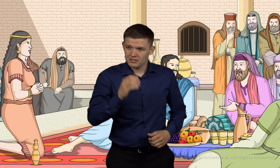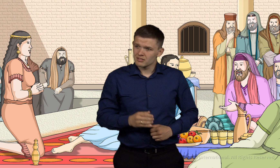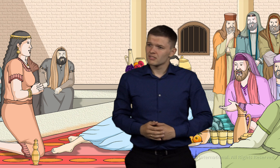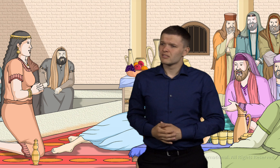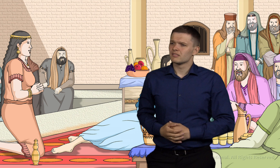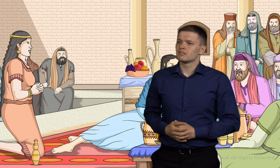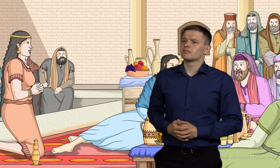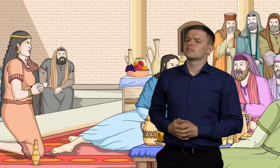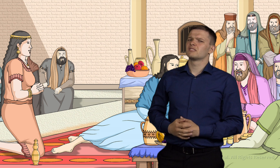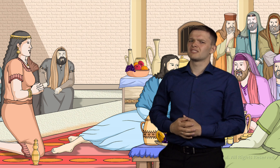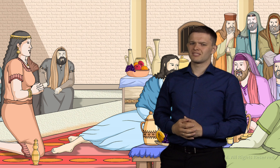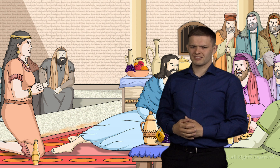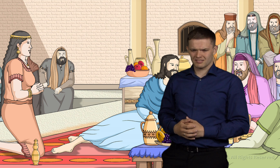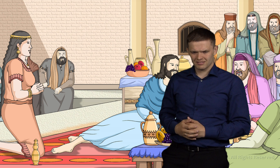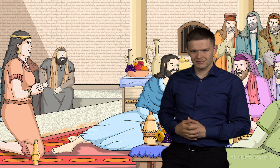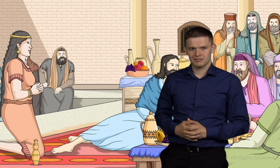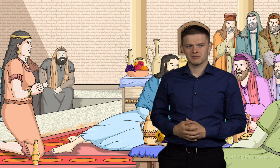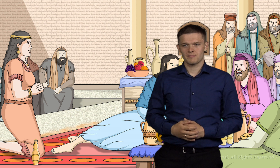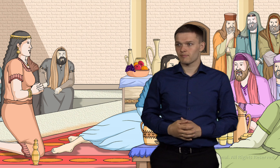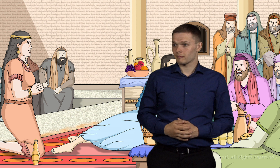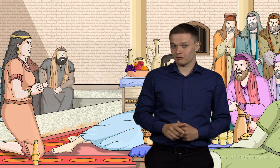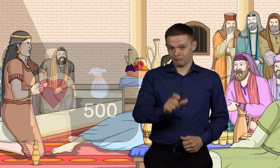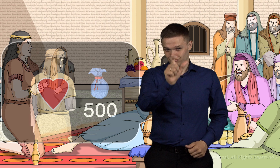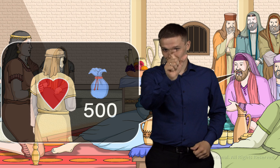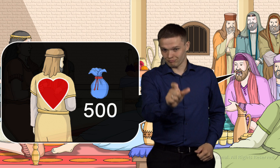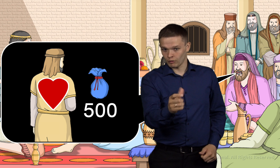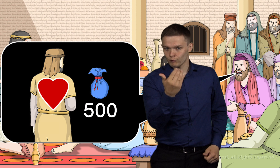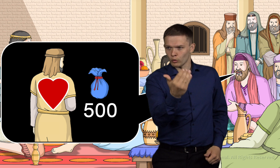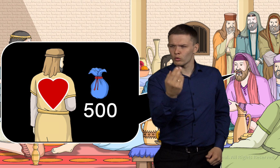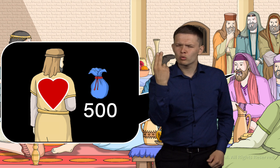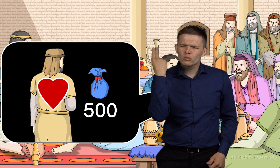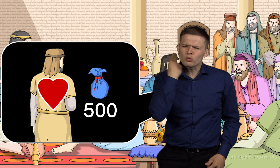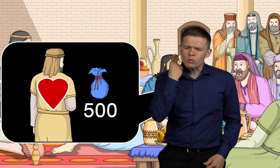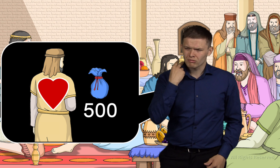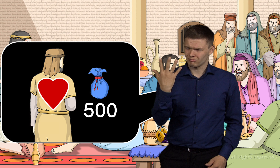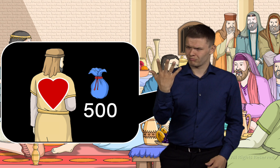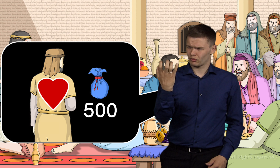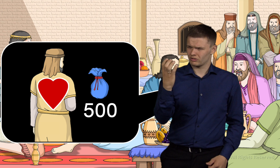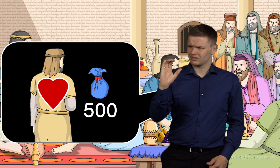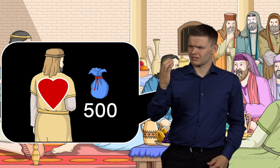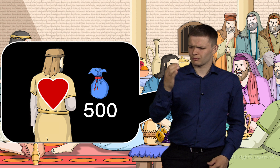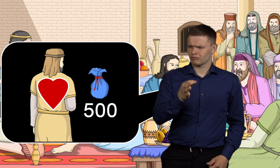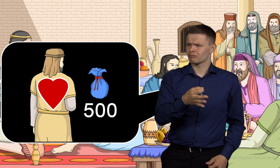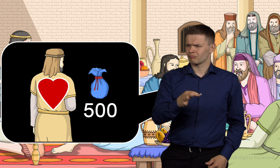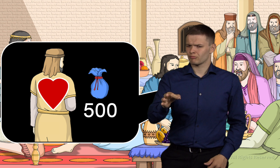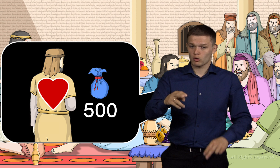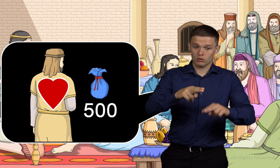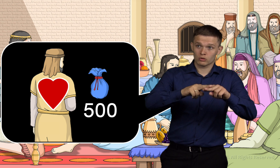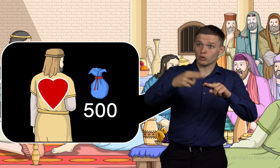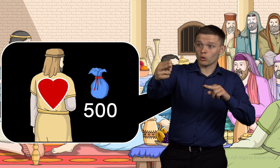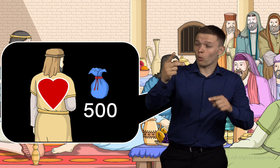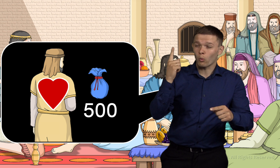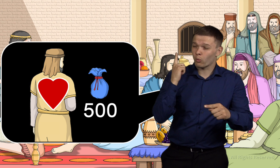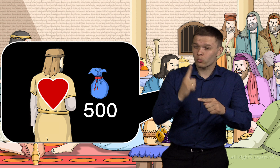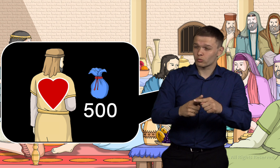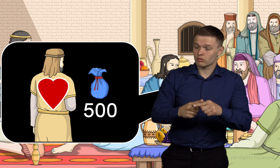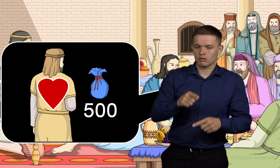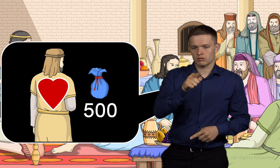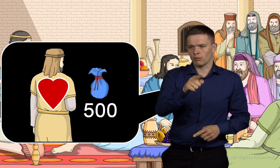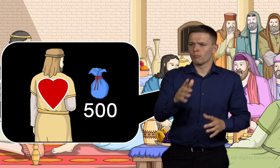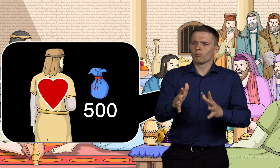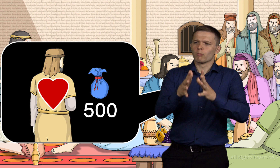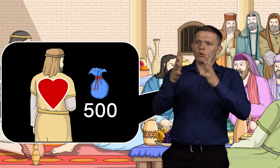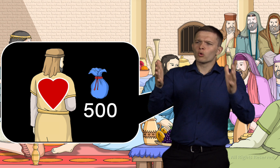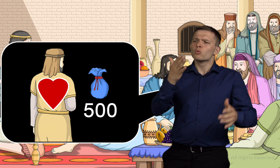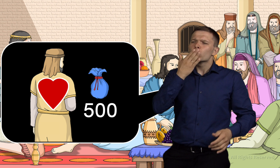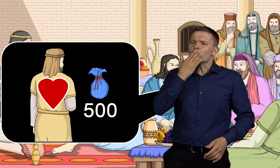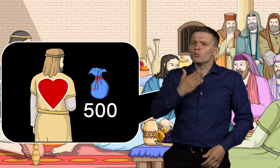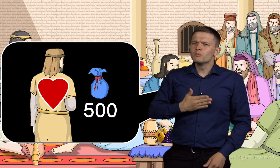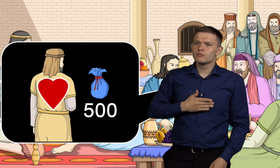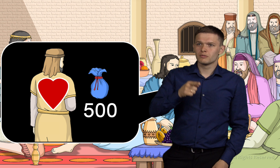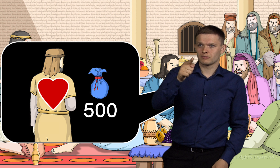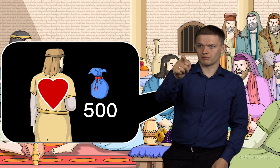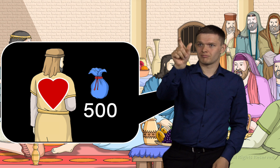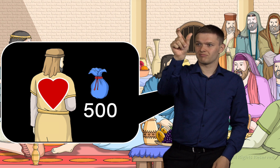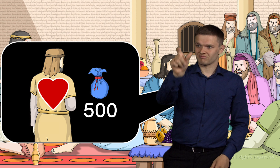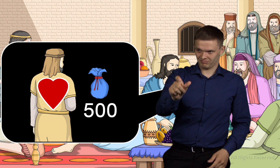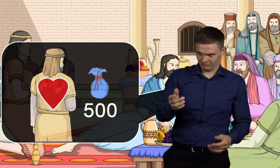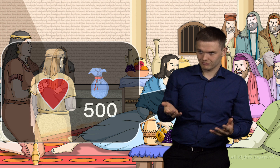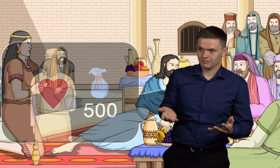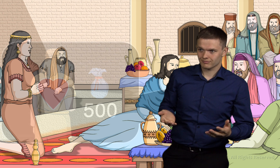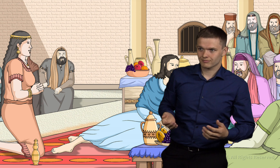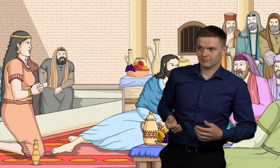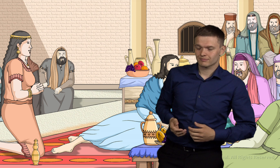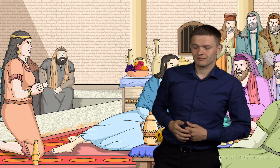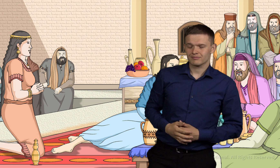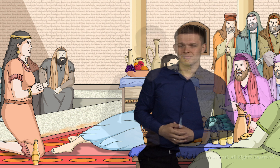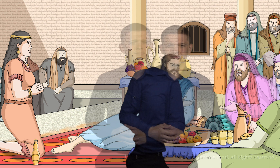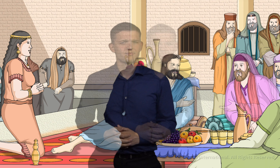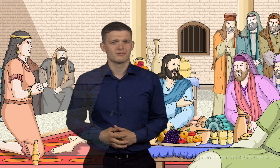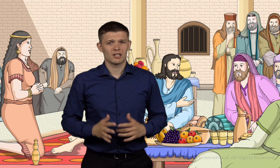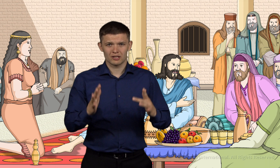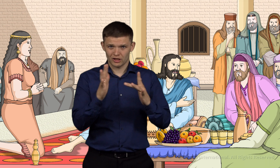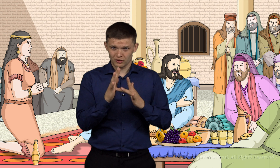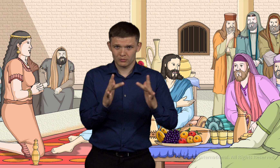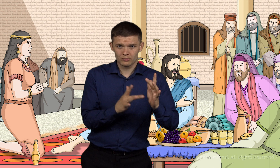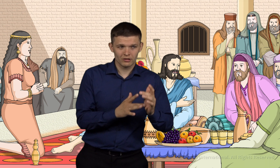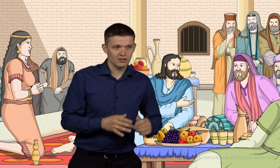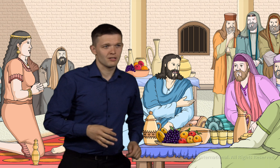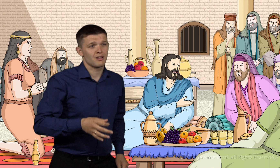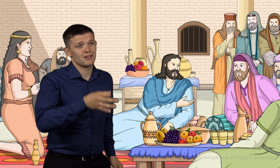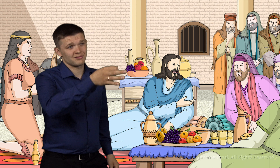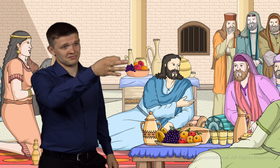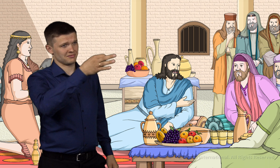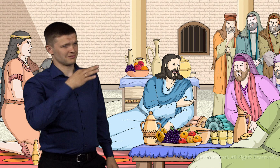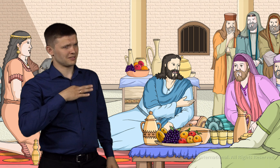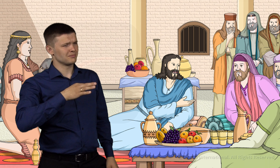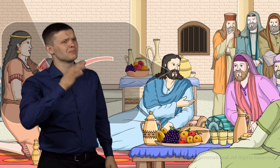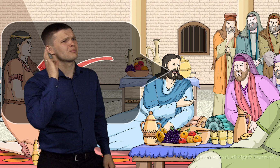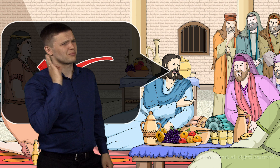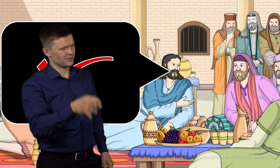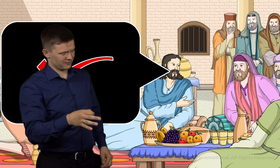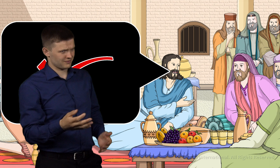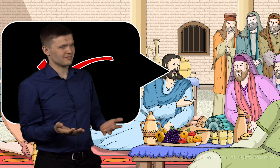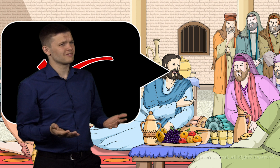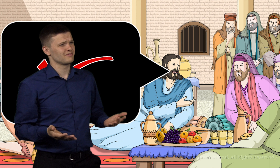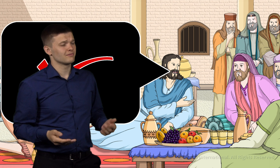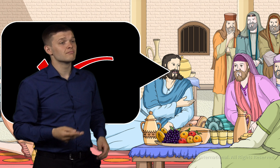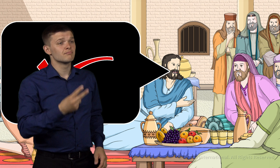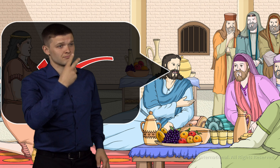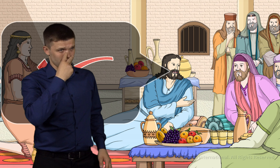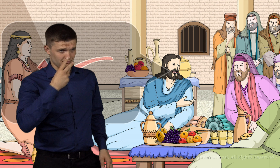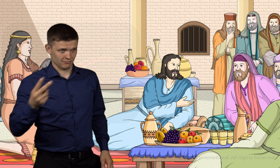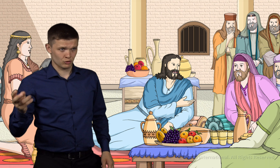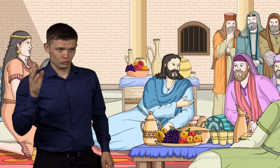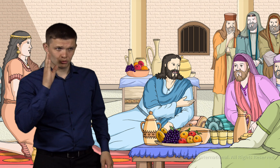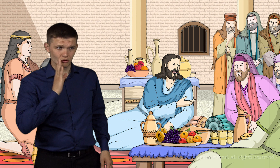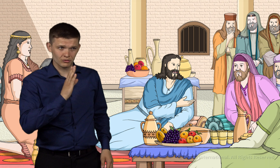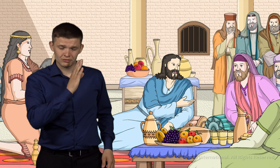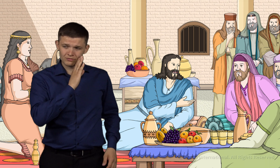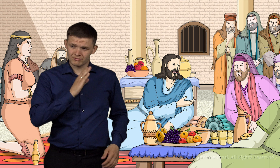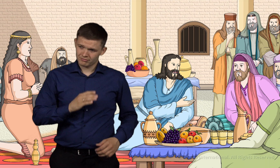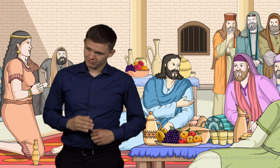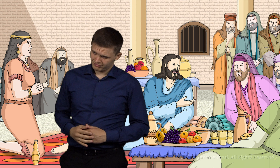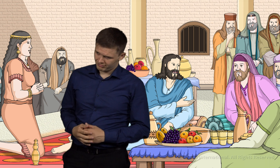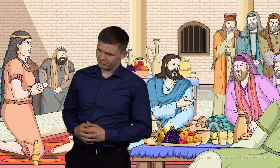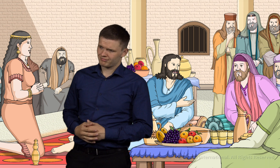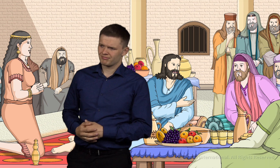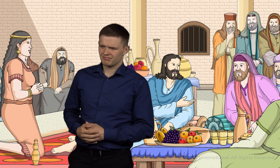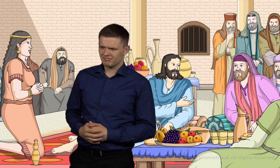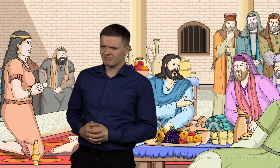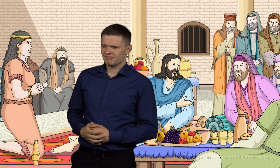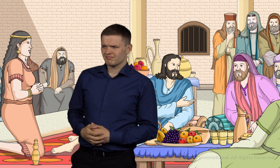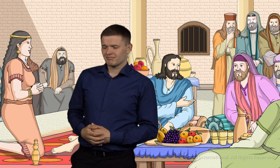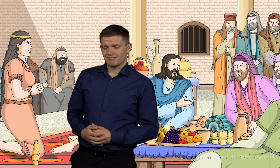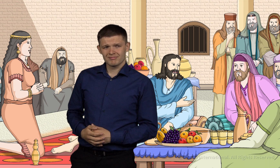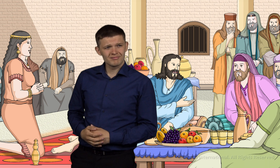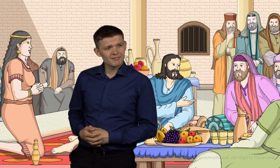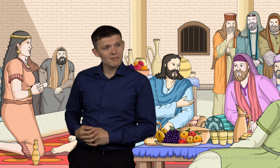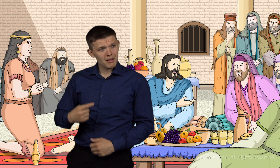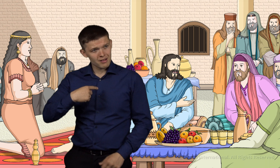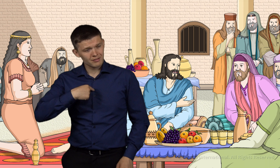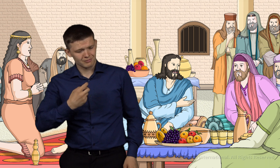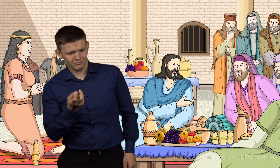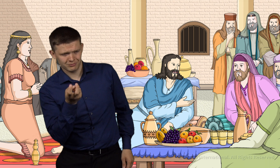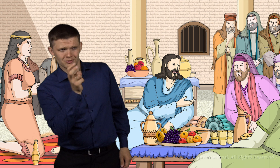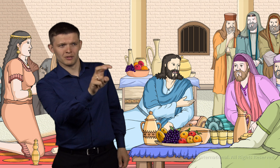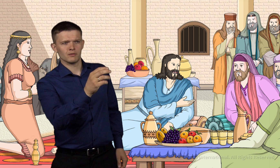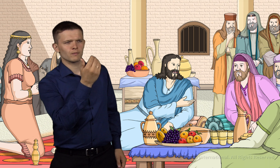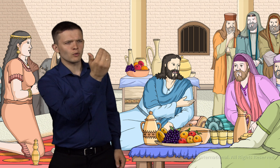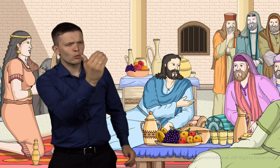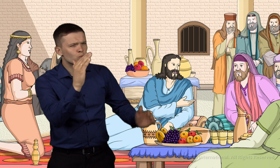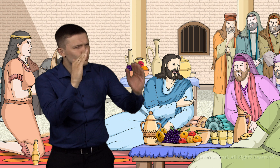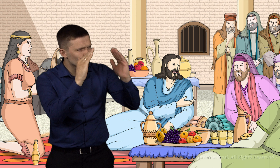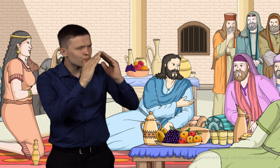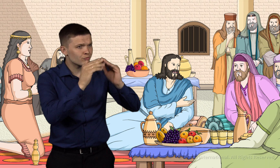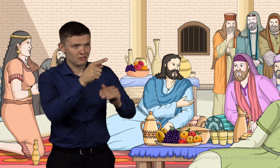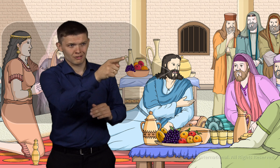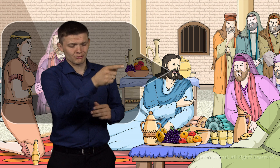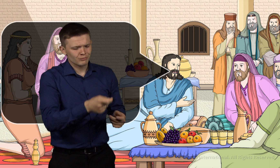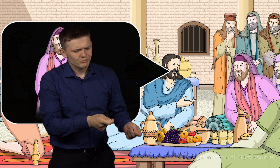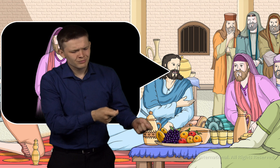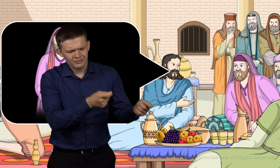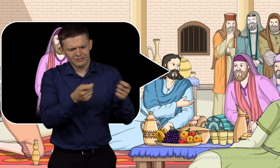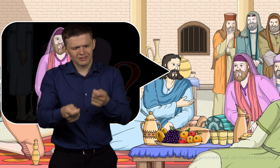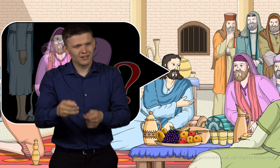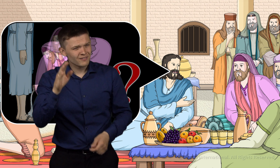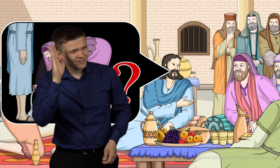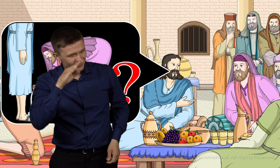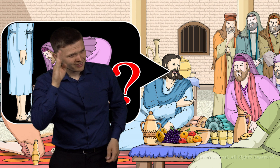“I suppose the one who was forgiven more,” Simon replied. “You have judged correctly,” Jesus said. And turning toward the woman, He said to Simon, “Do you see this woman?